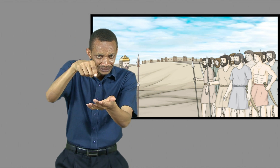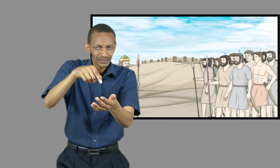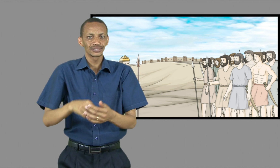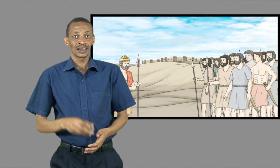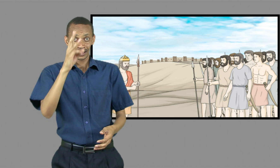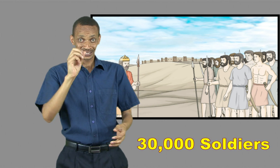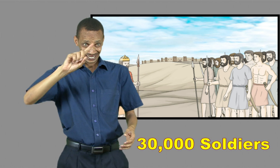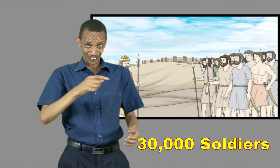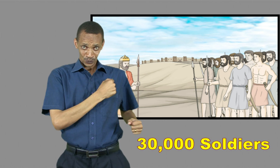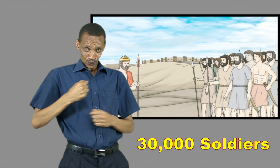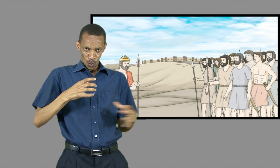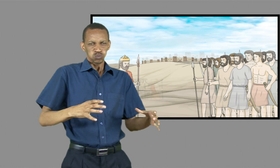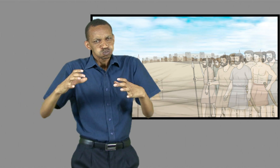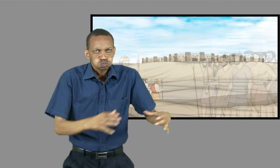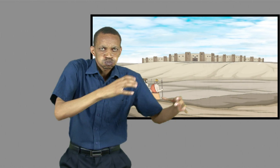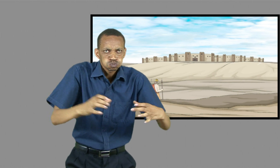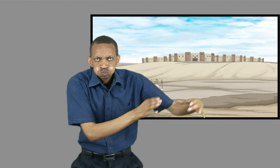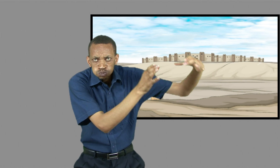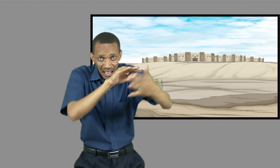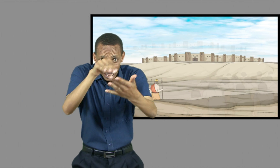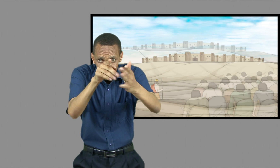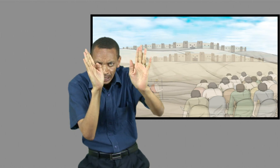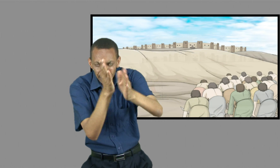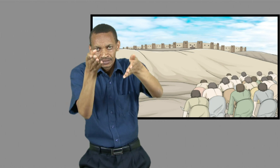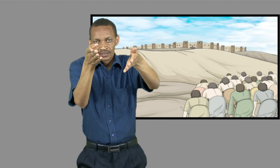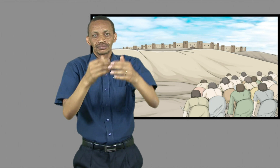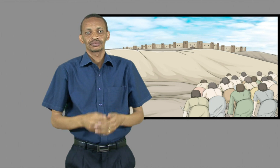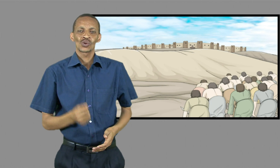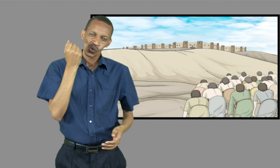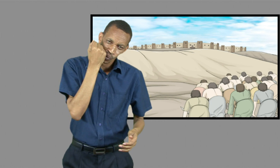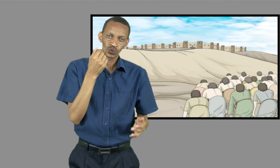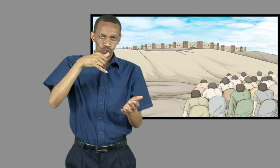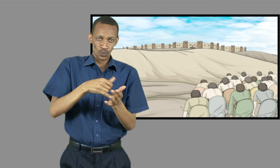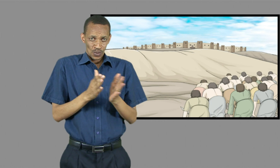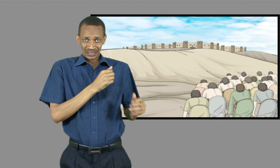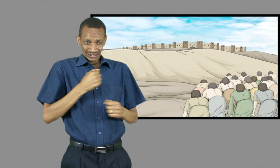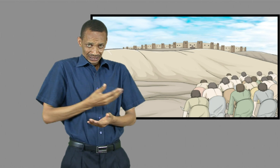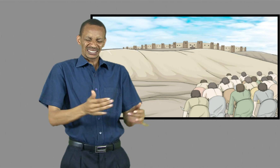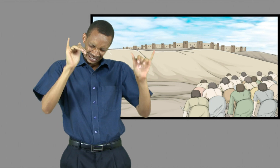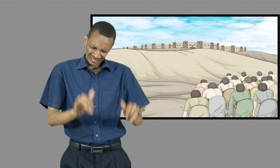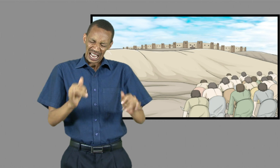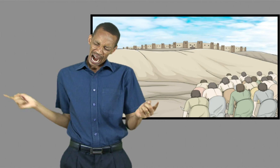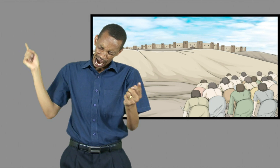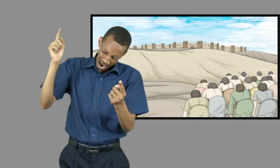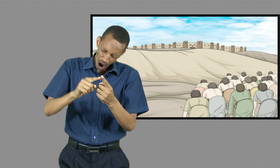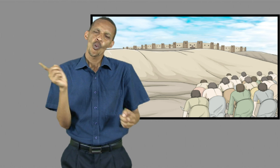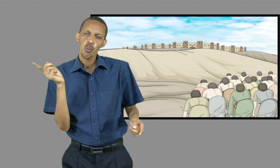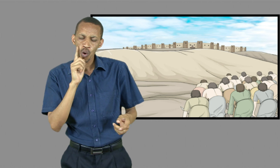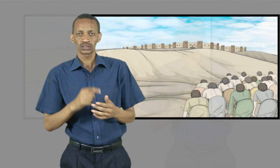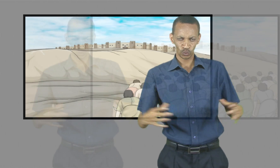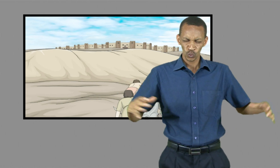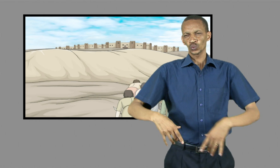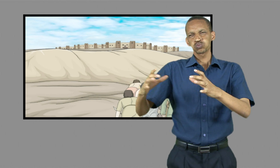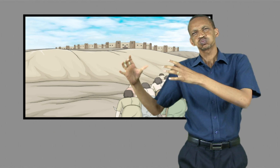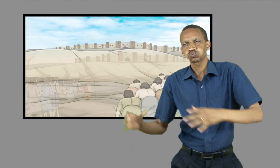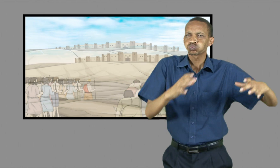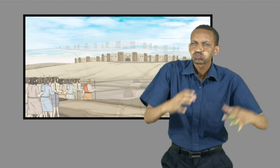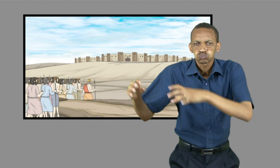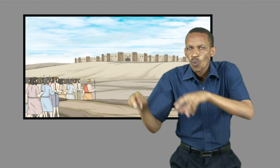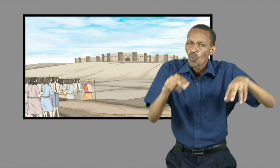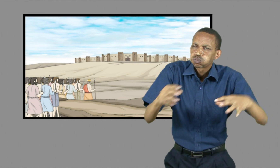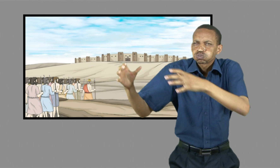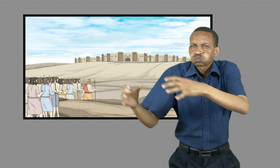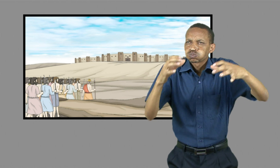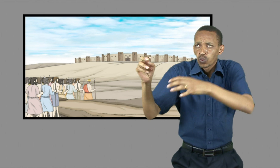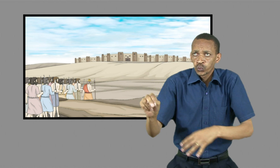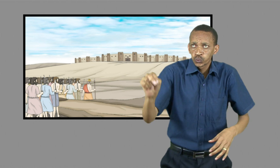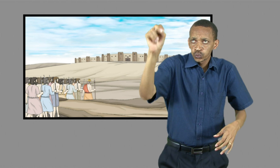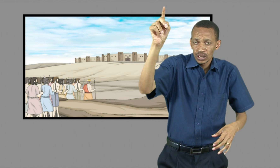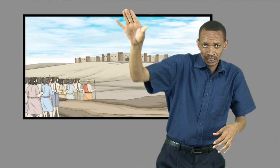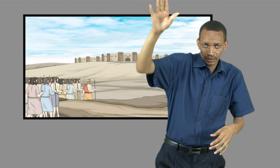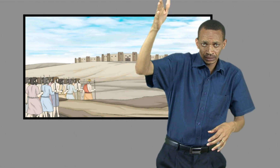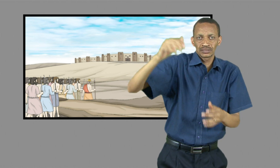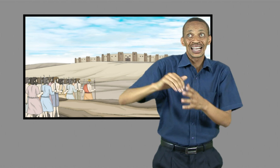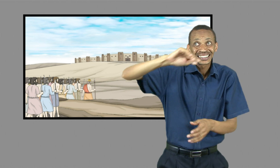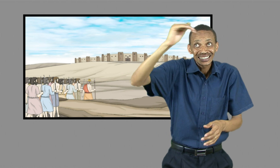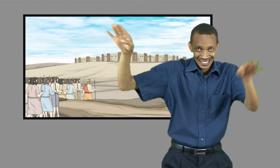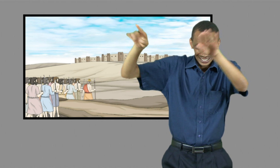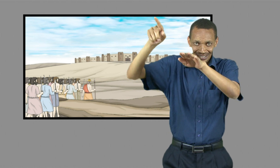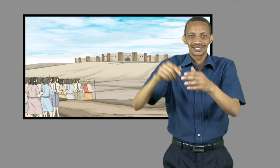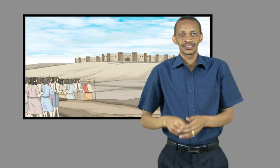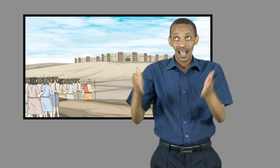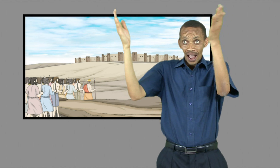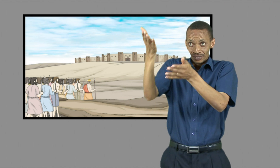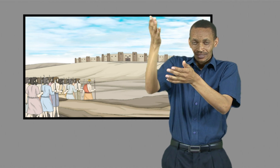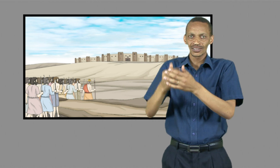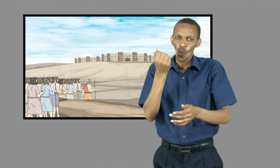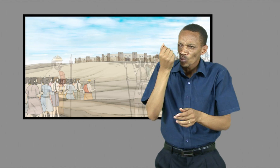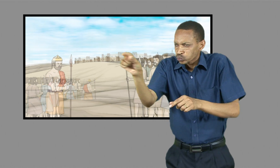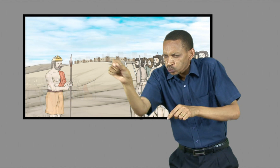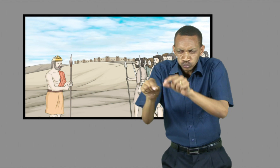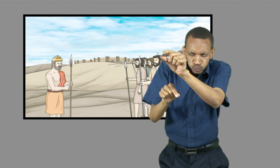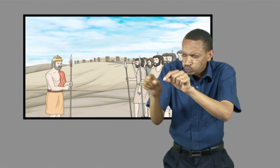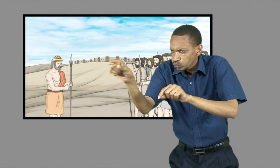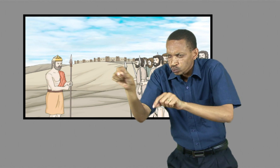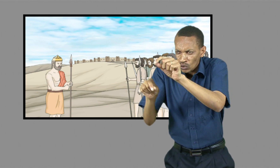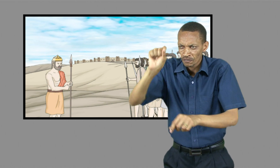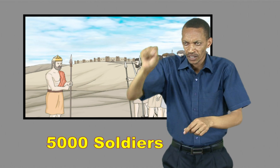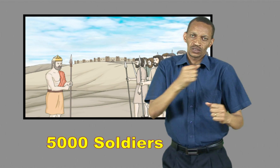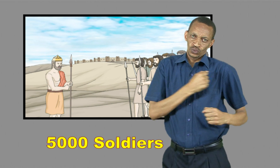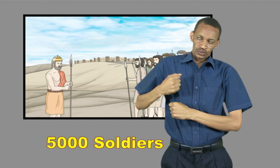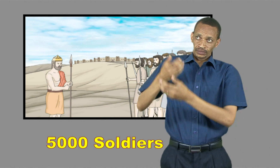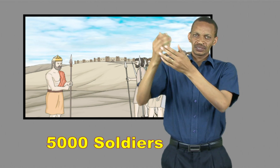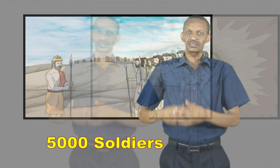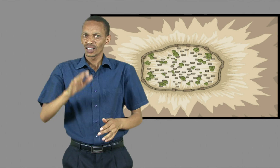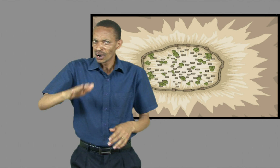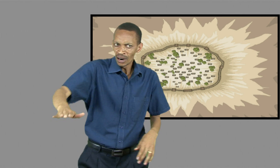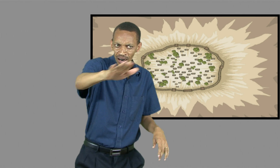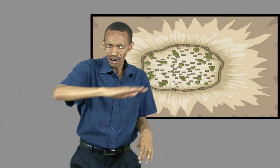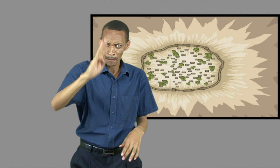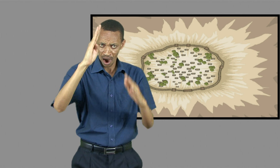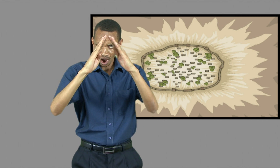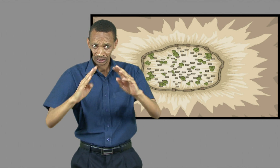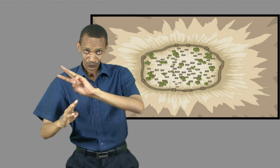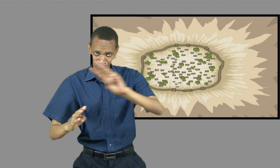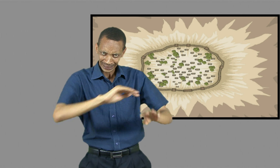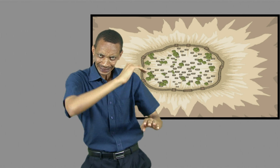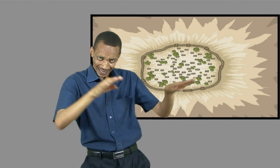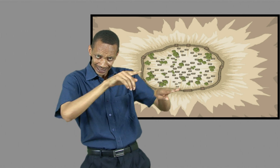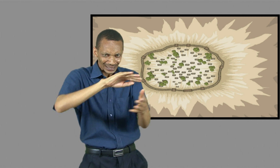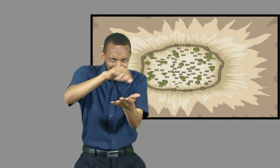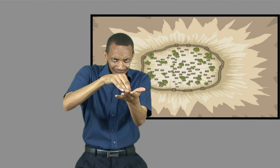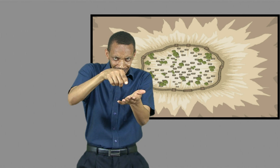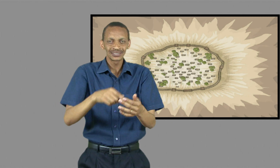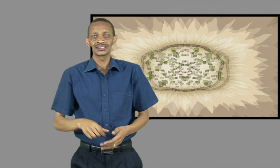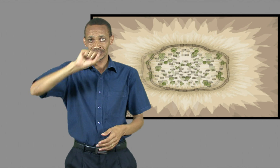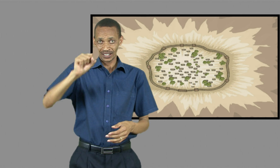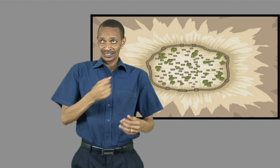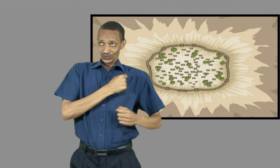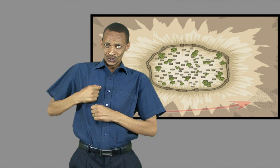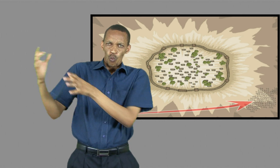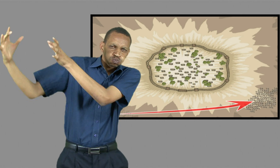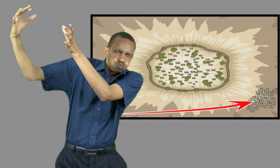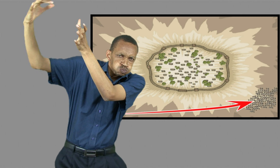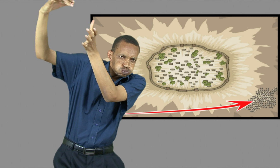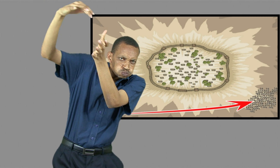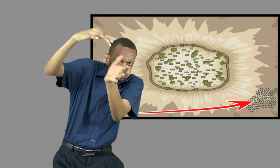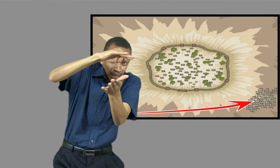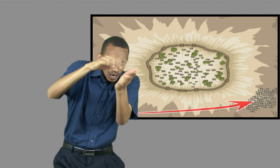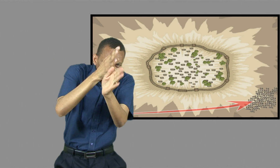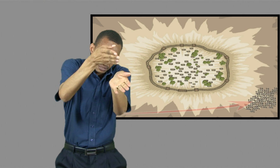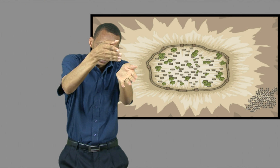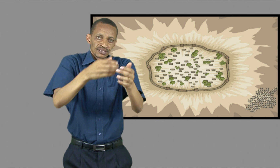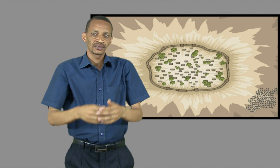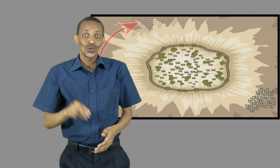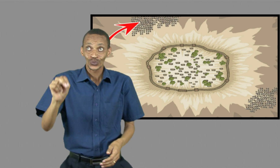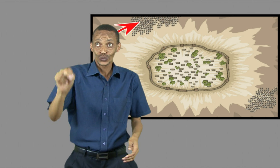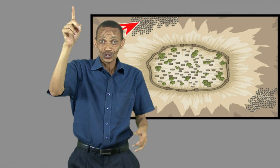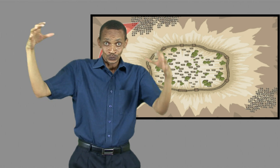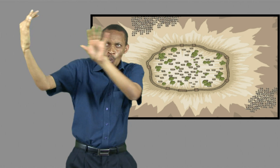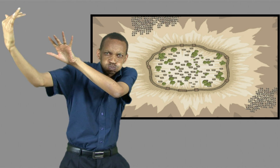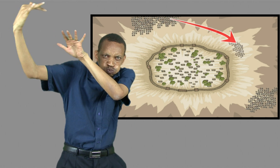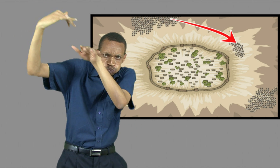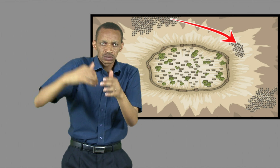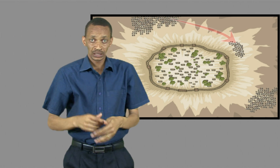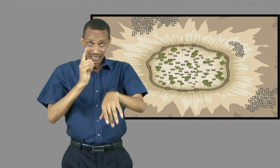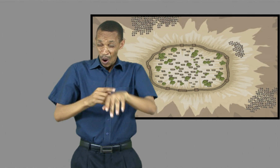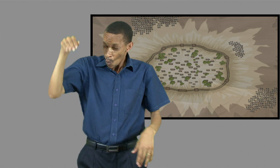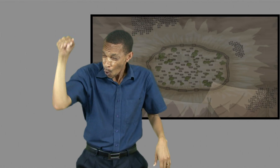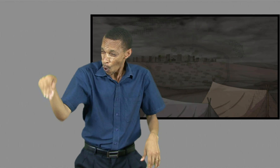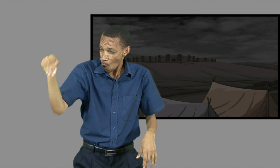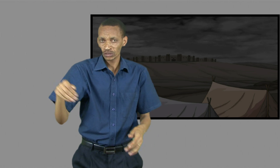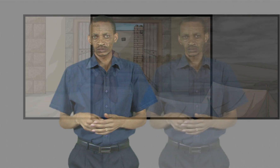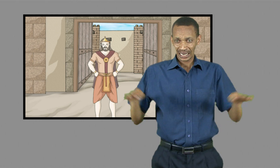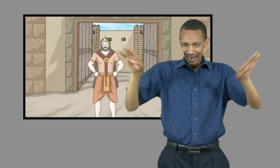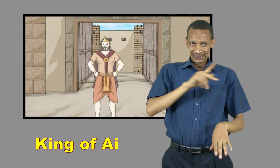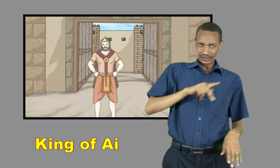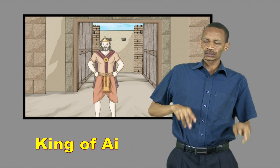They arrived in front of Ai and camped to the north of it, with the valley between them and the city. Now Joshua had taken about five thousand men and set up an ambush between Bethel and Ai, to the west of the city. So the forces were stationed with the main camp to the north of the city and the rear guard to the west of the city. And that night Joshua went into the valley.